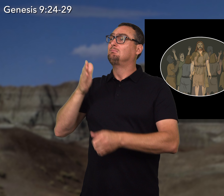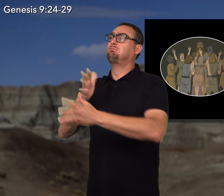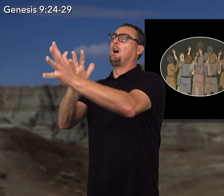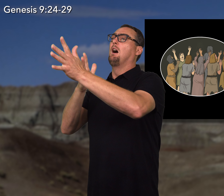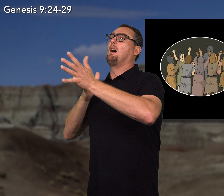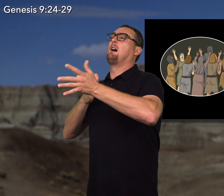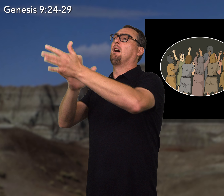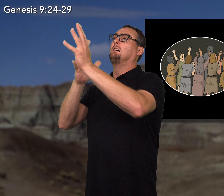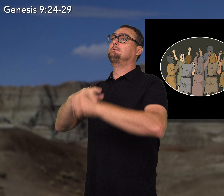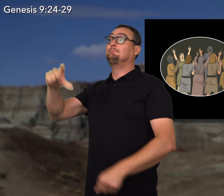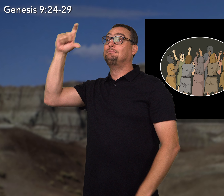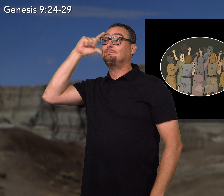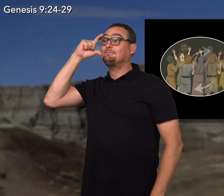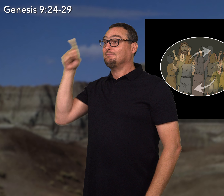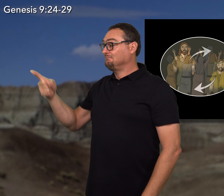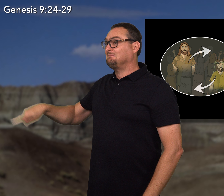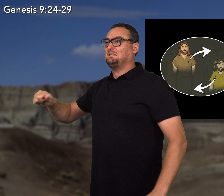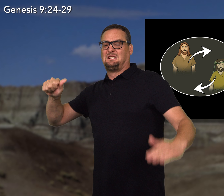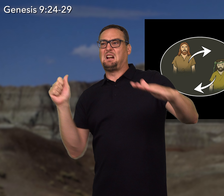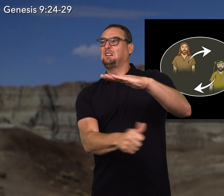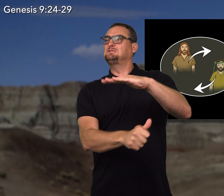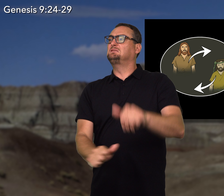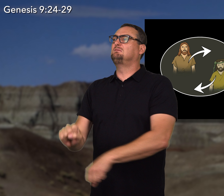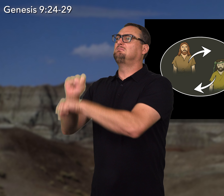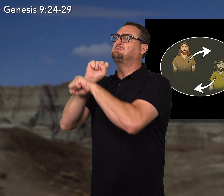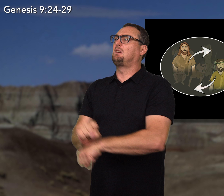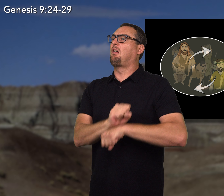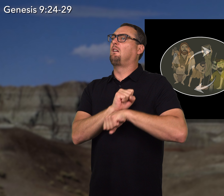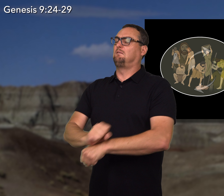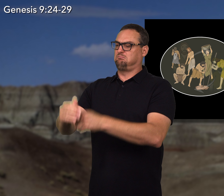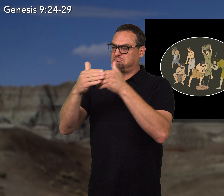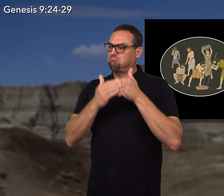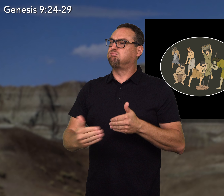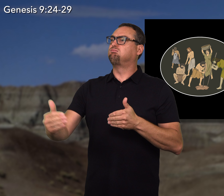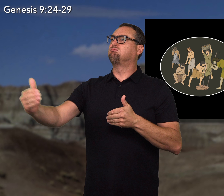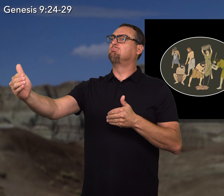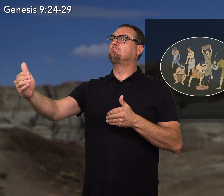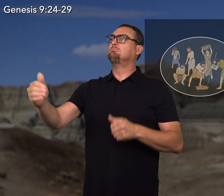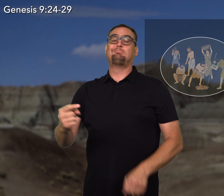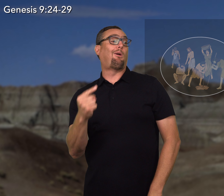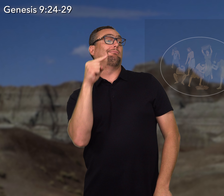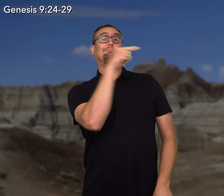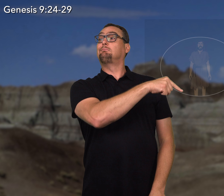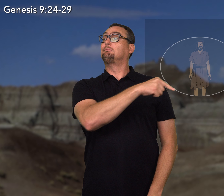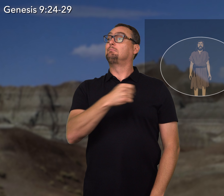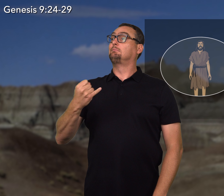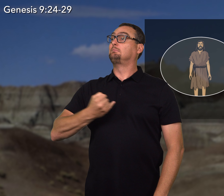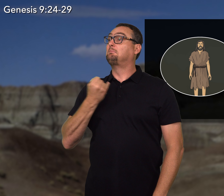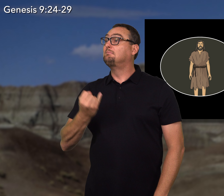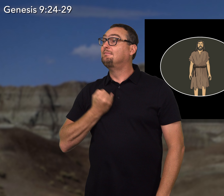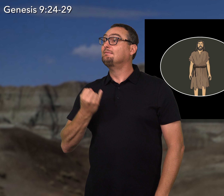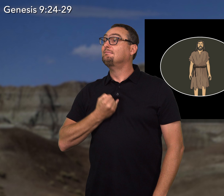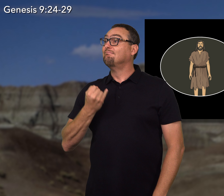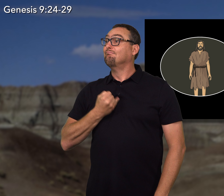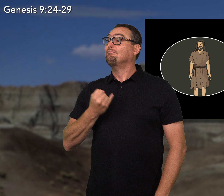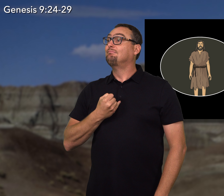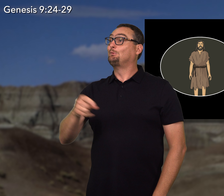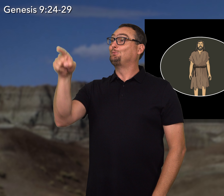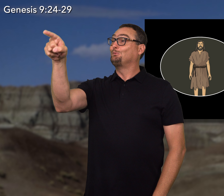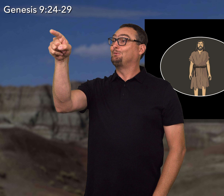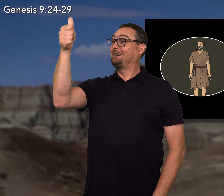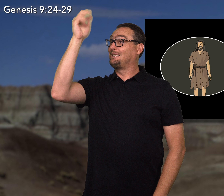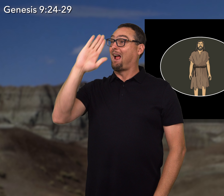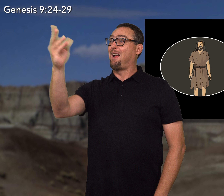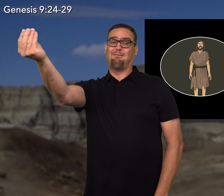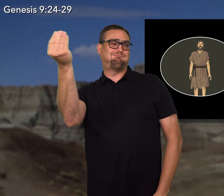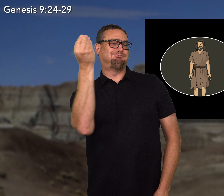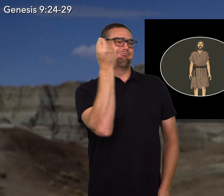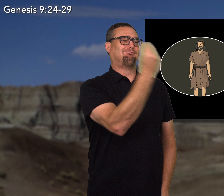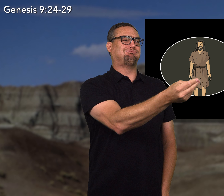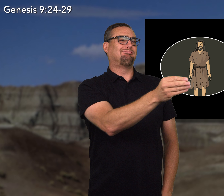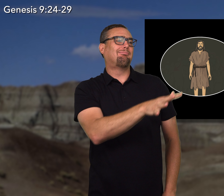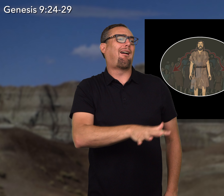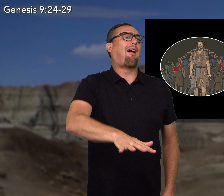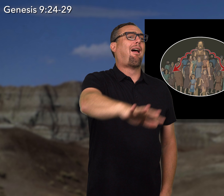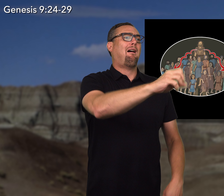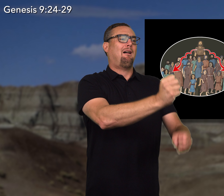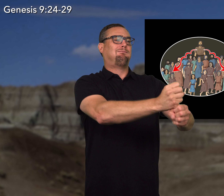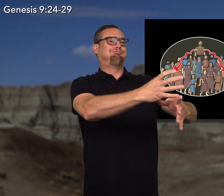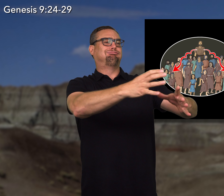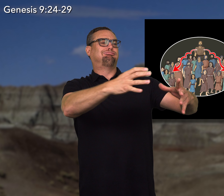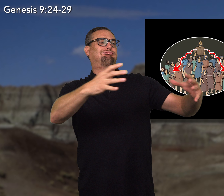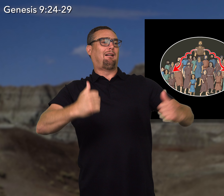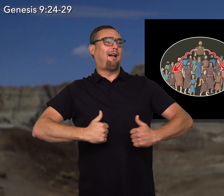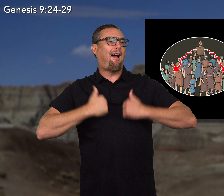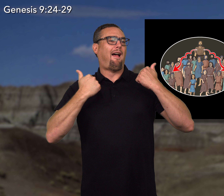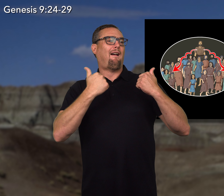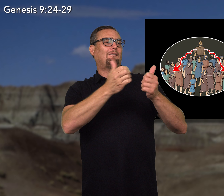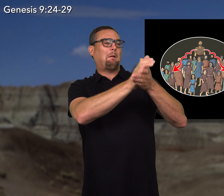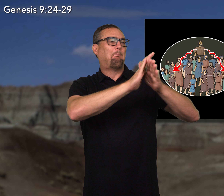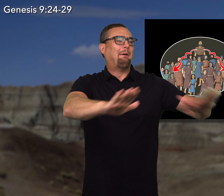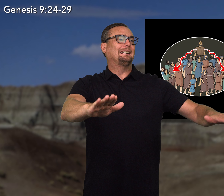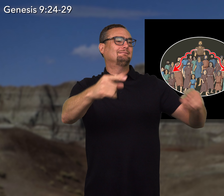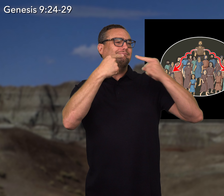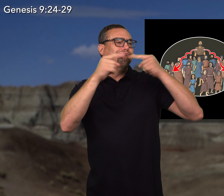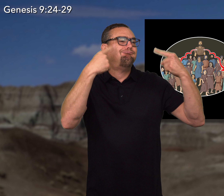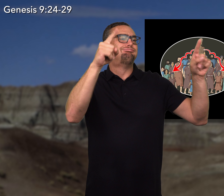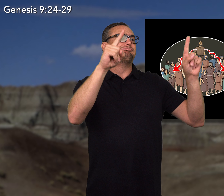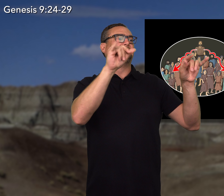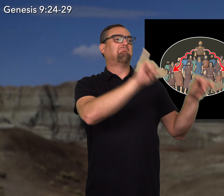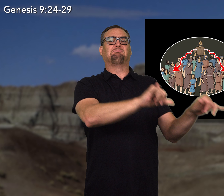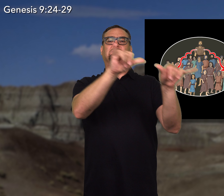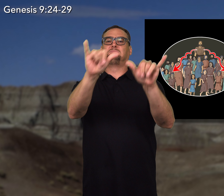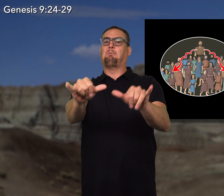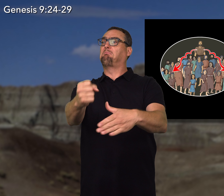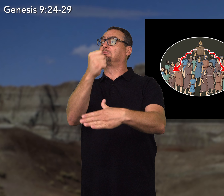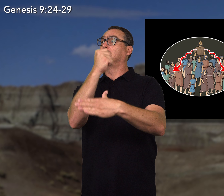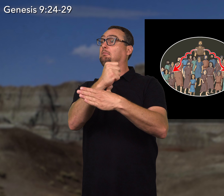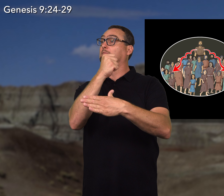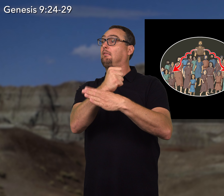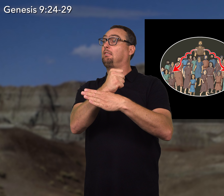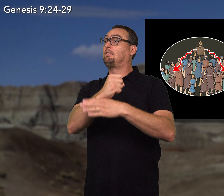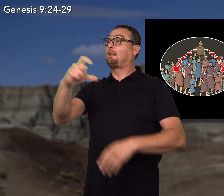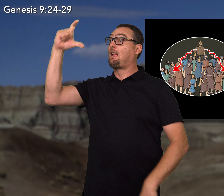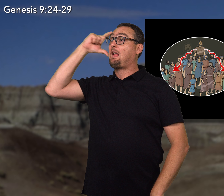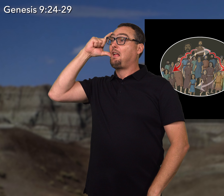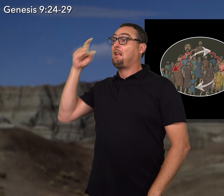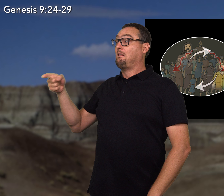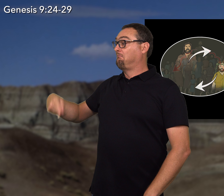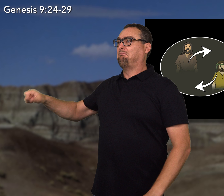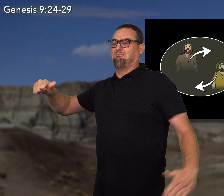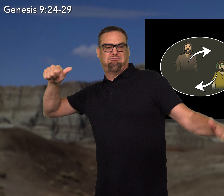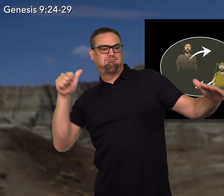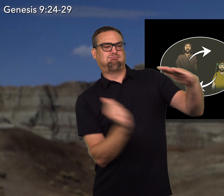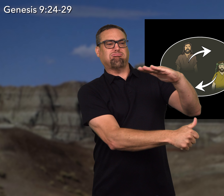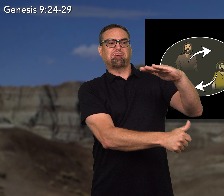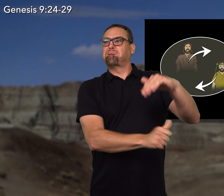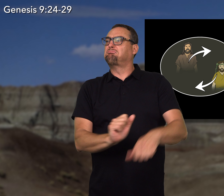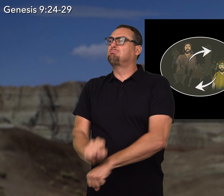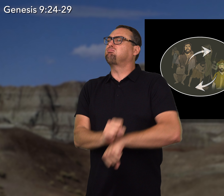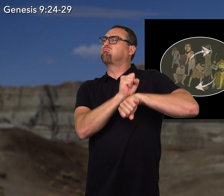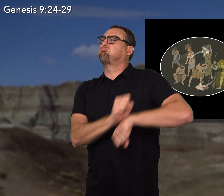May Canaan be the servant of Shem. May God expand the territory of Japheth;